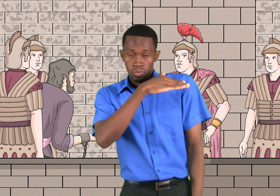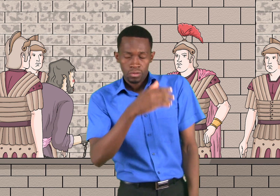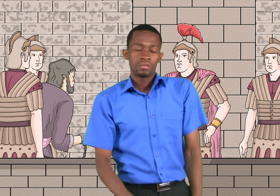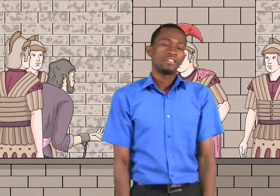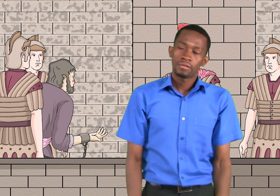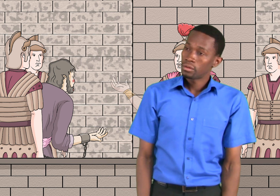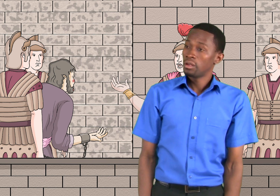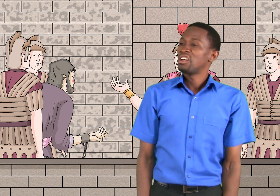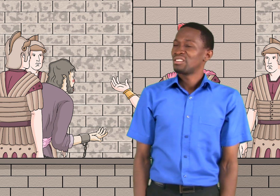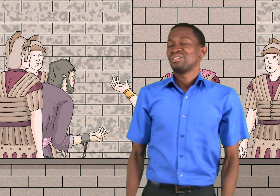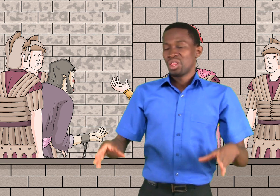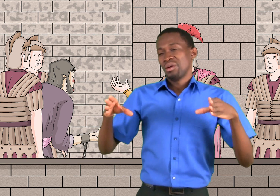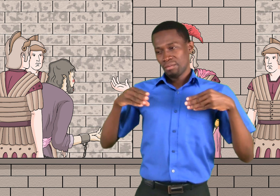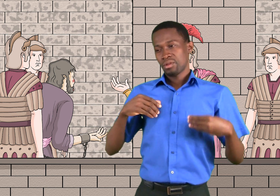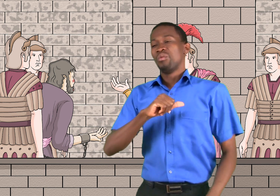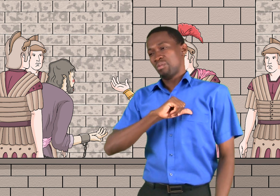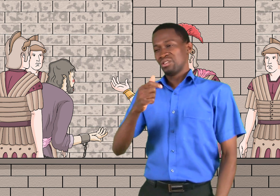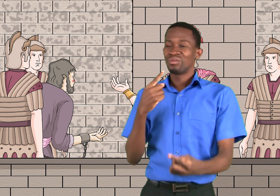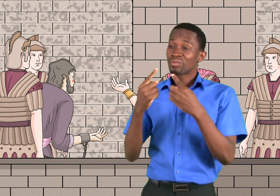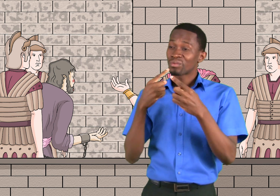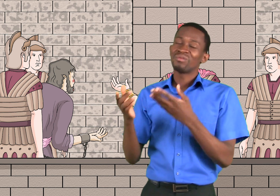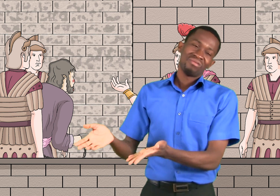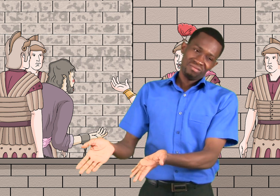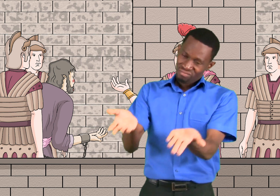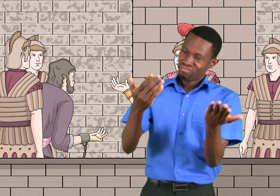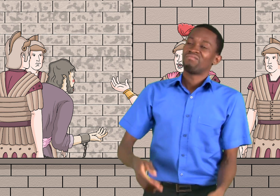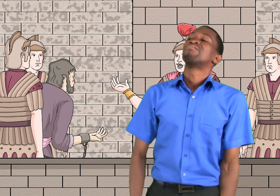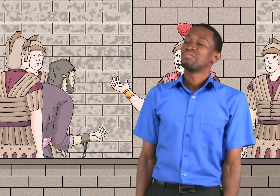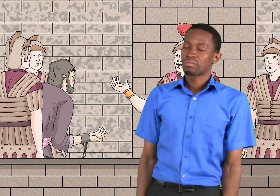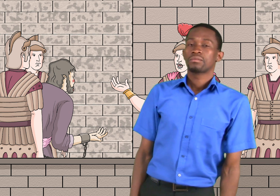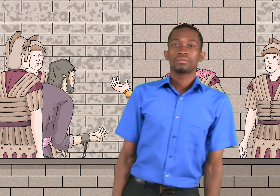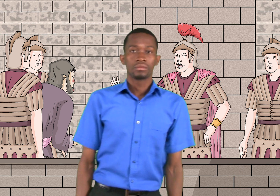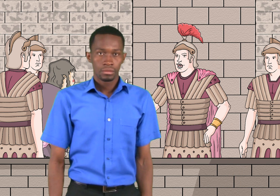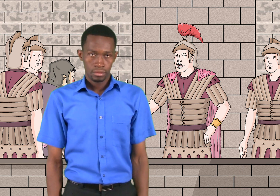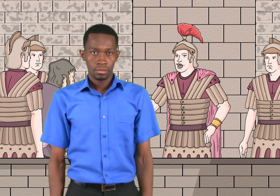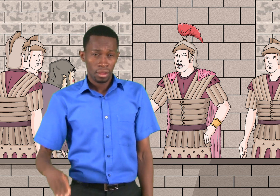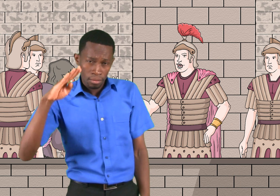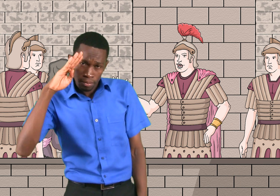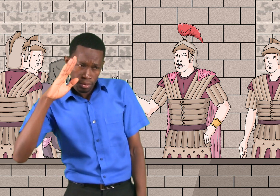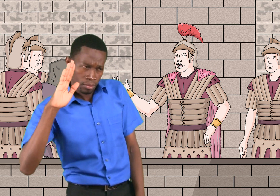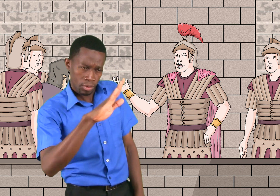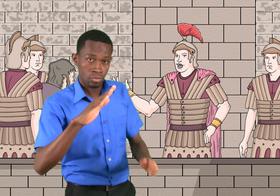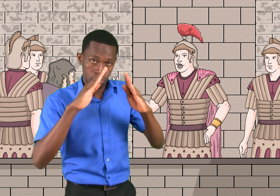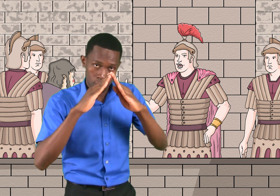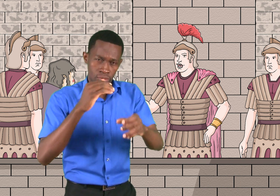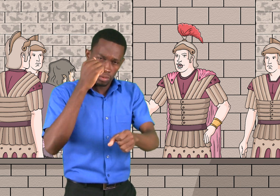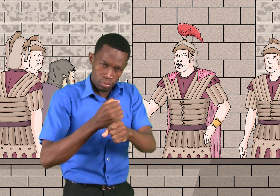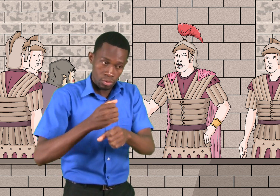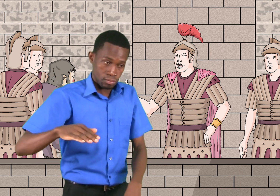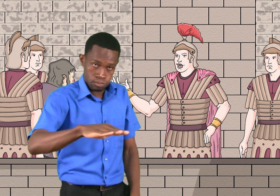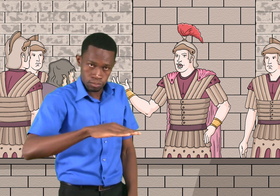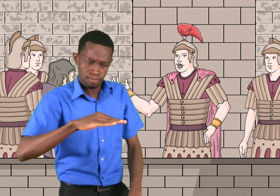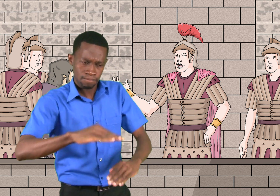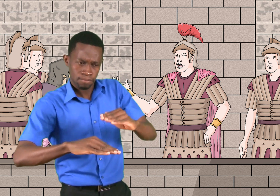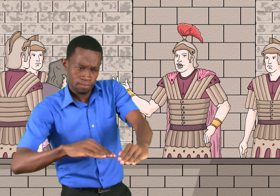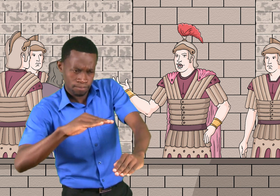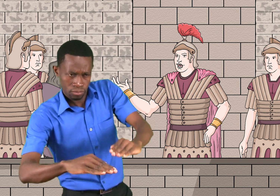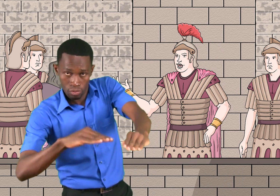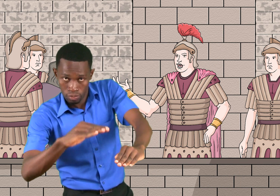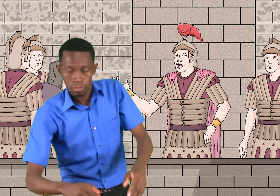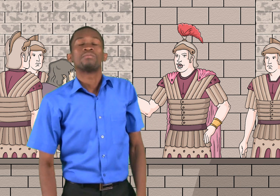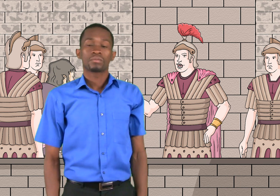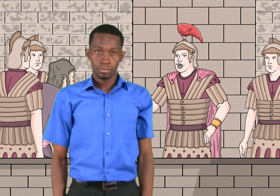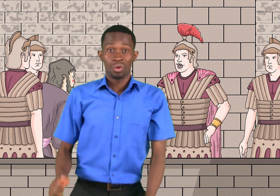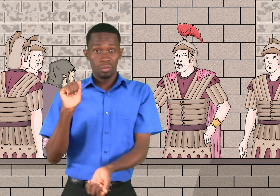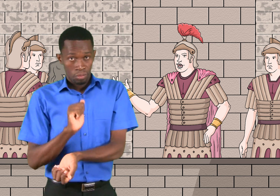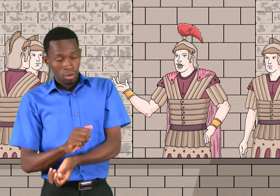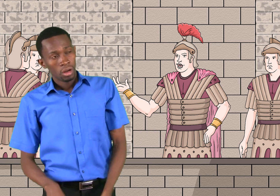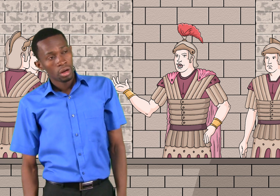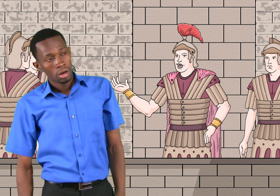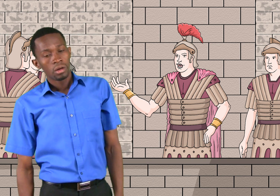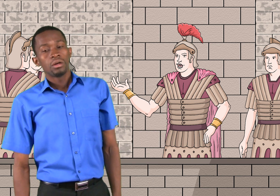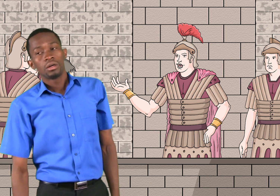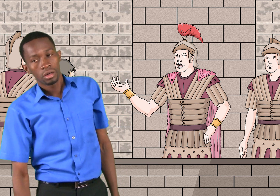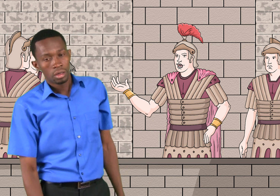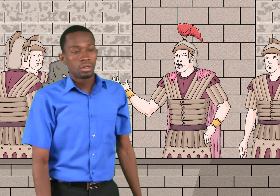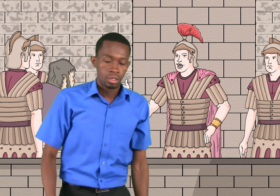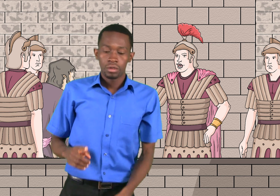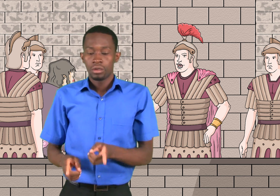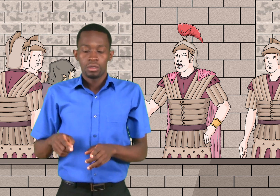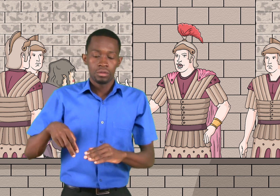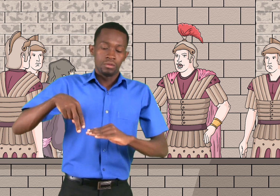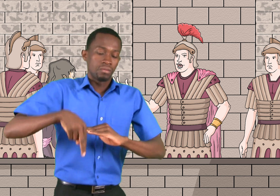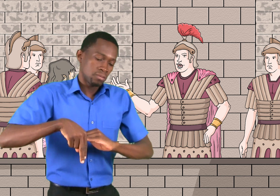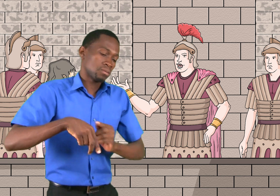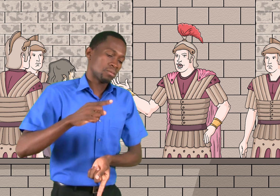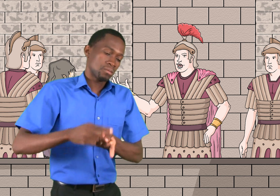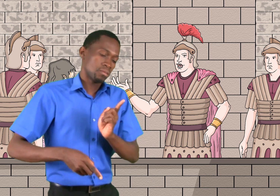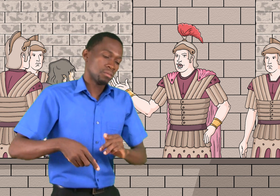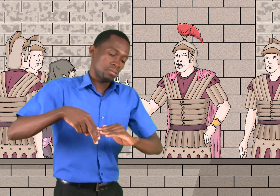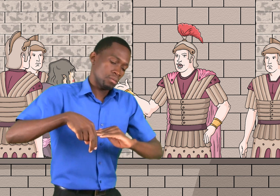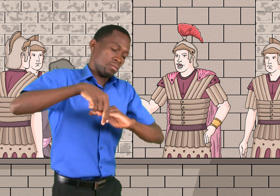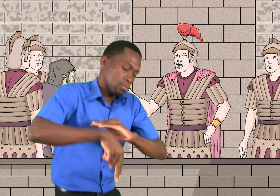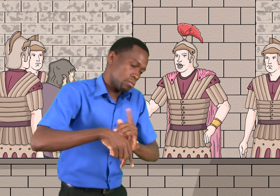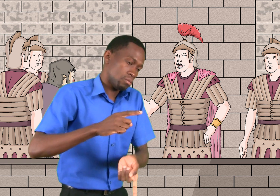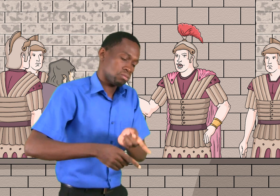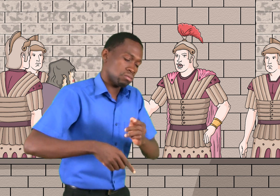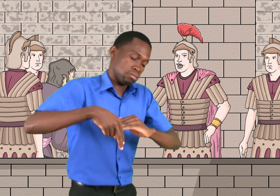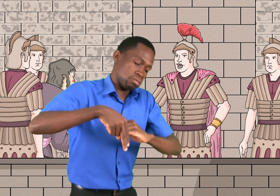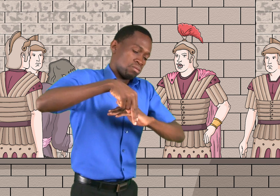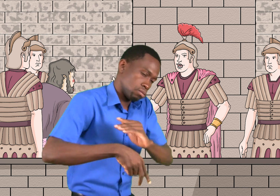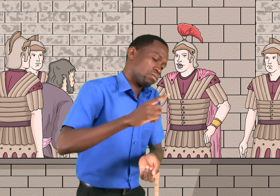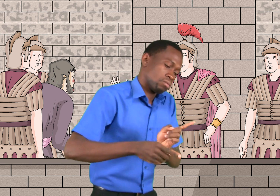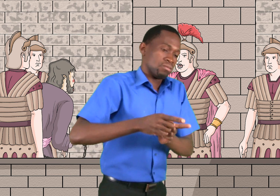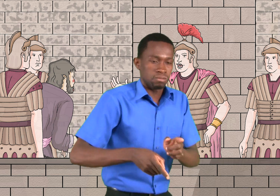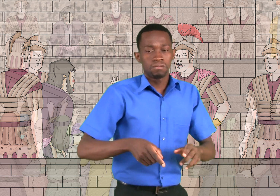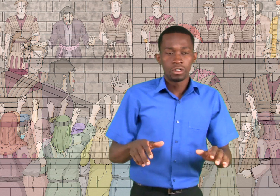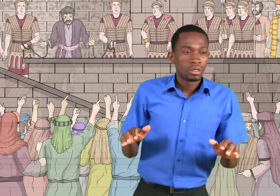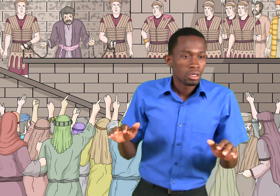Now I beg you to allow me to speak to the people.”